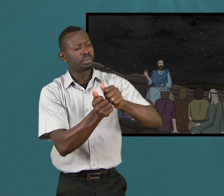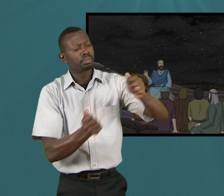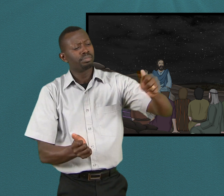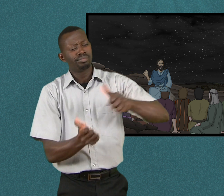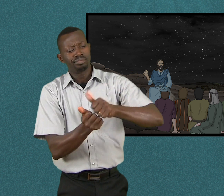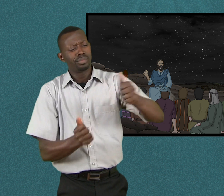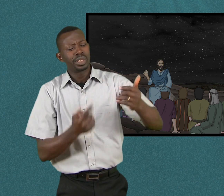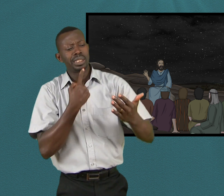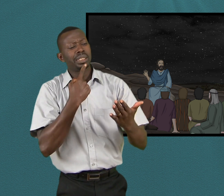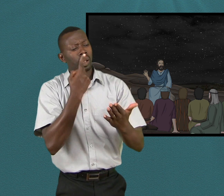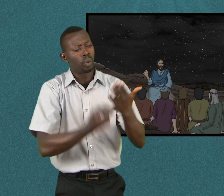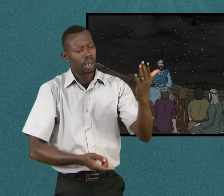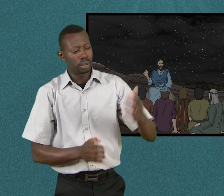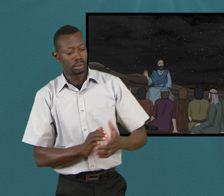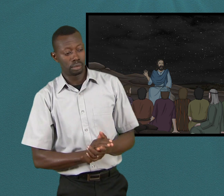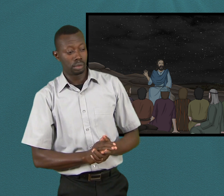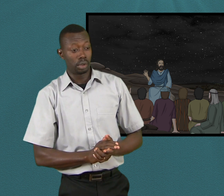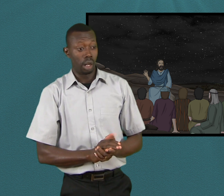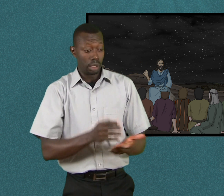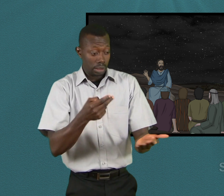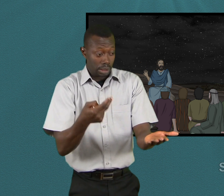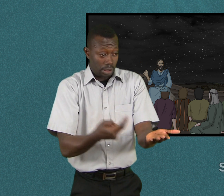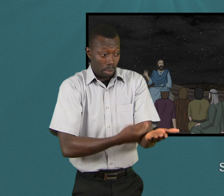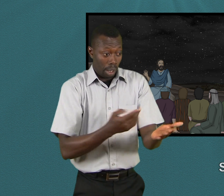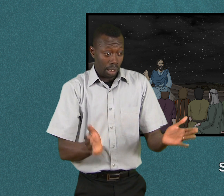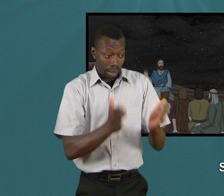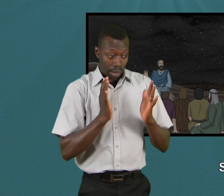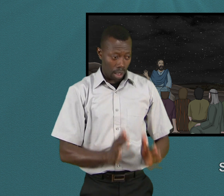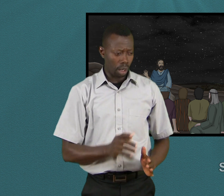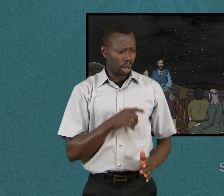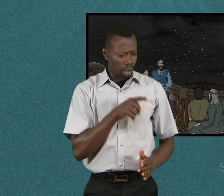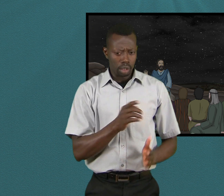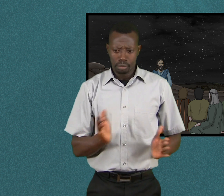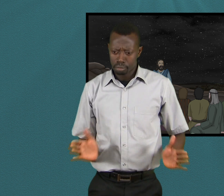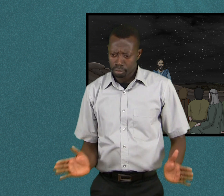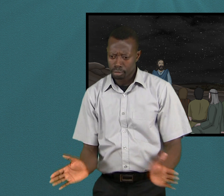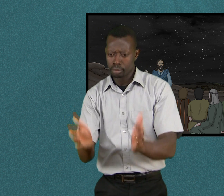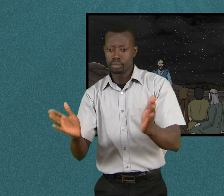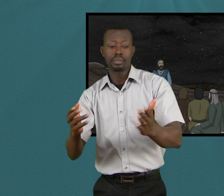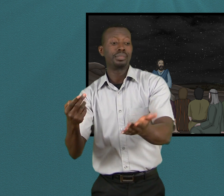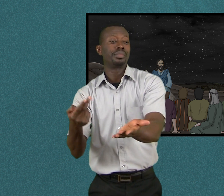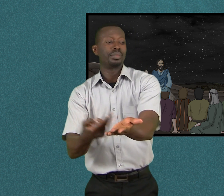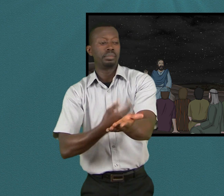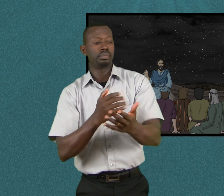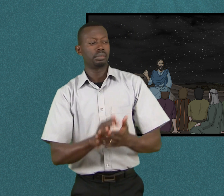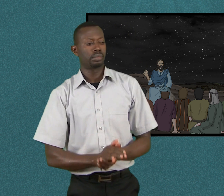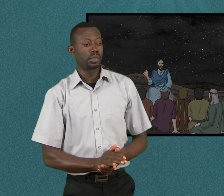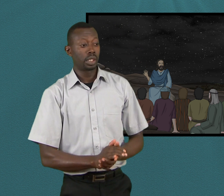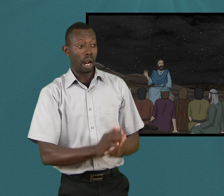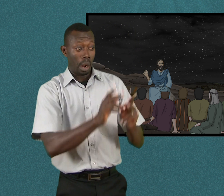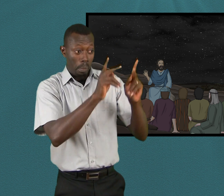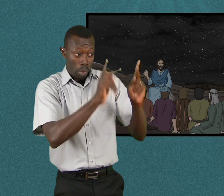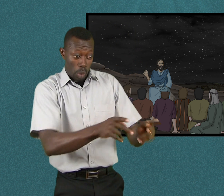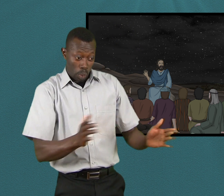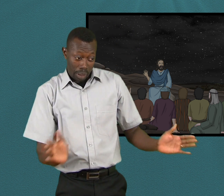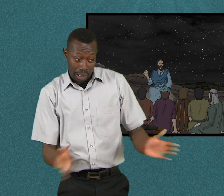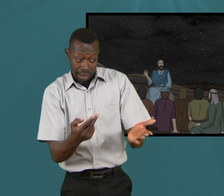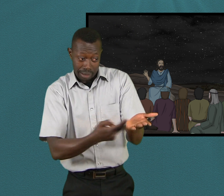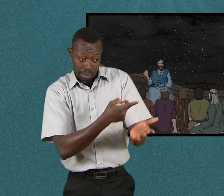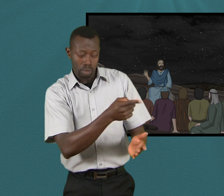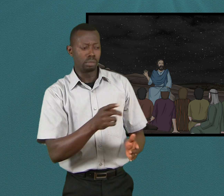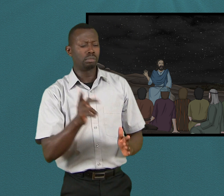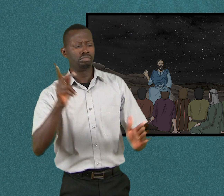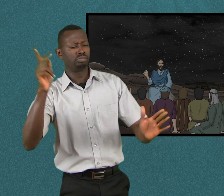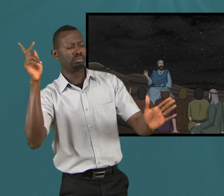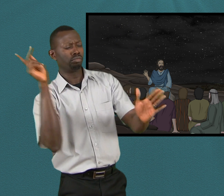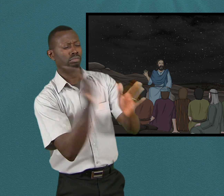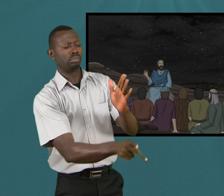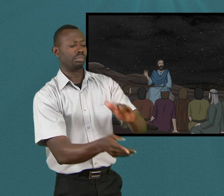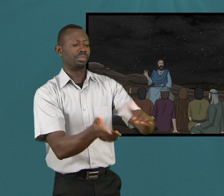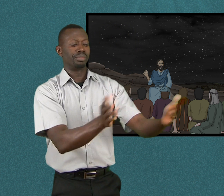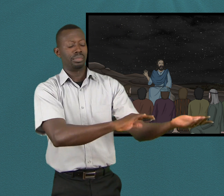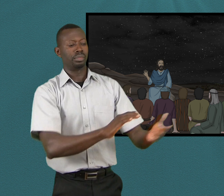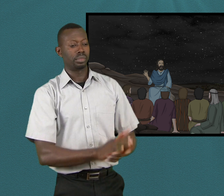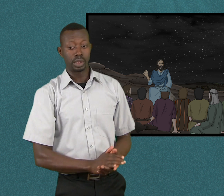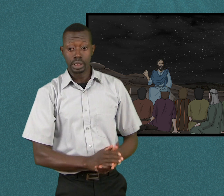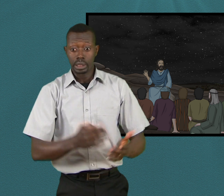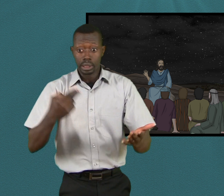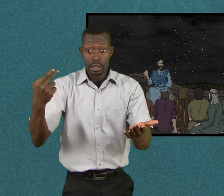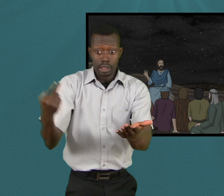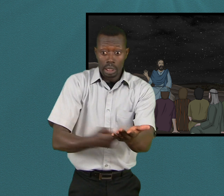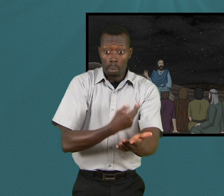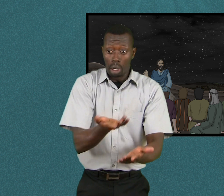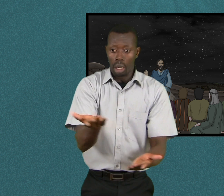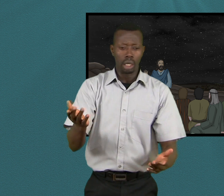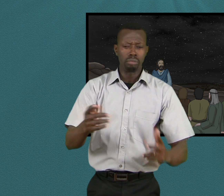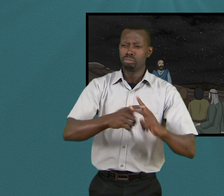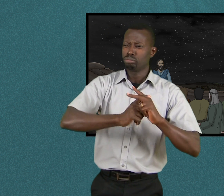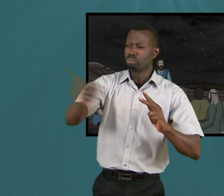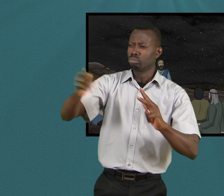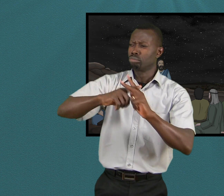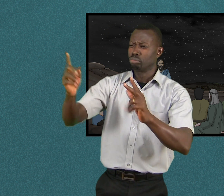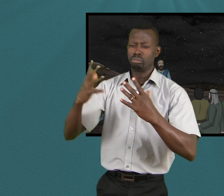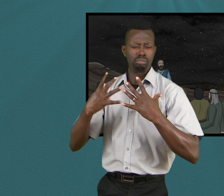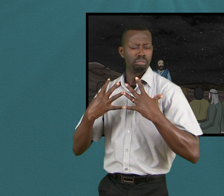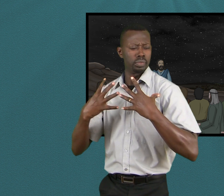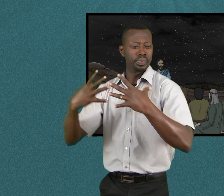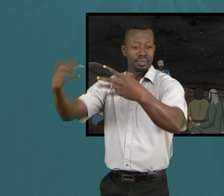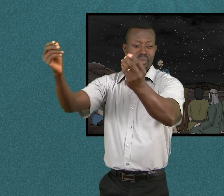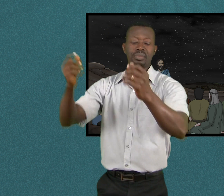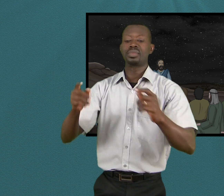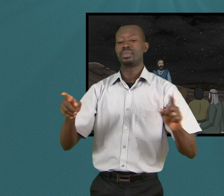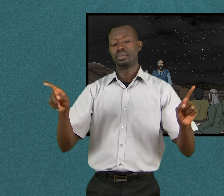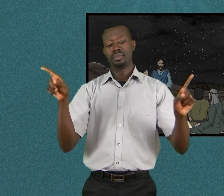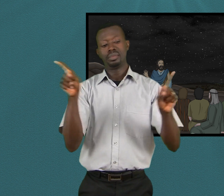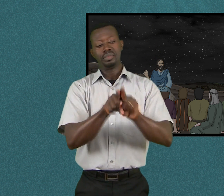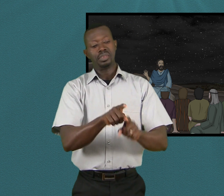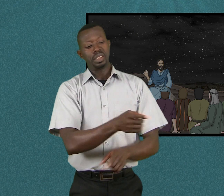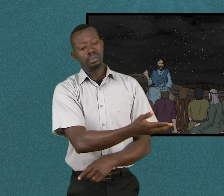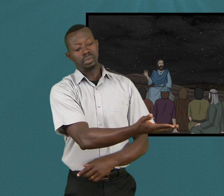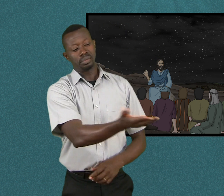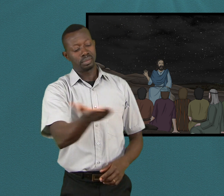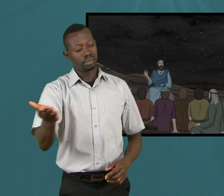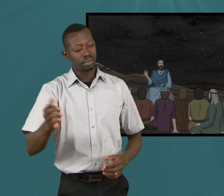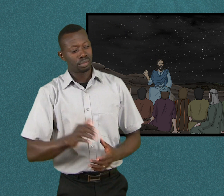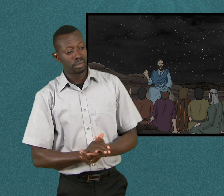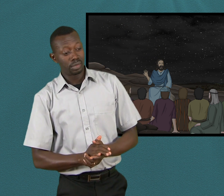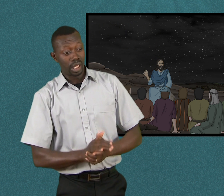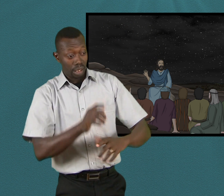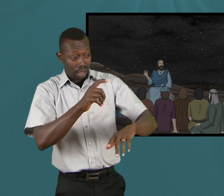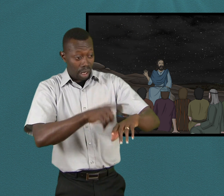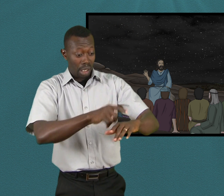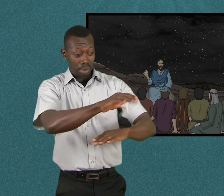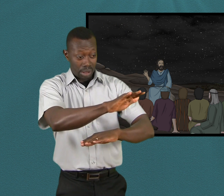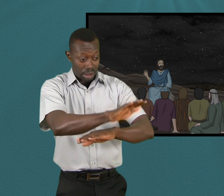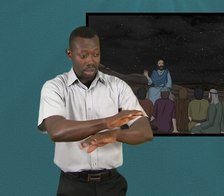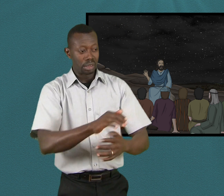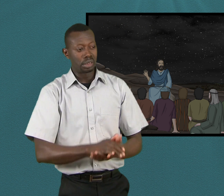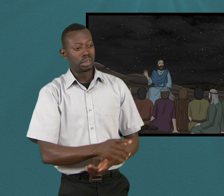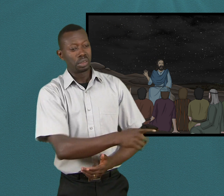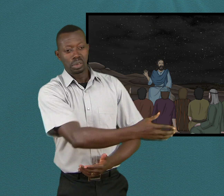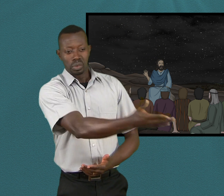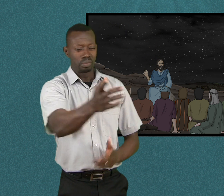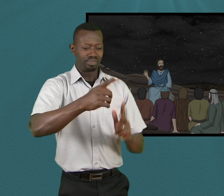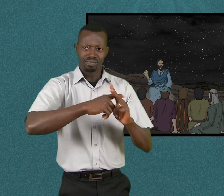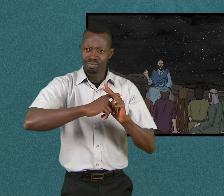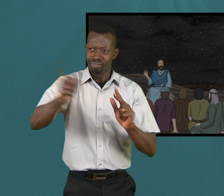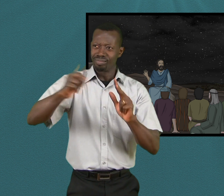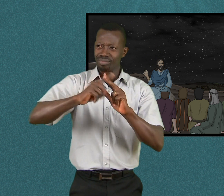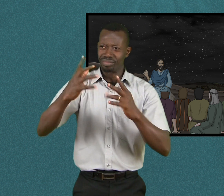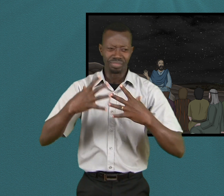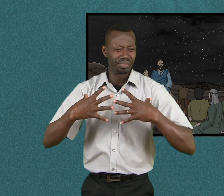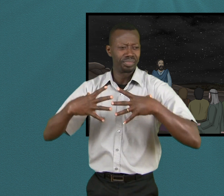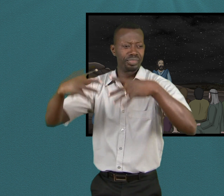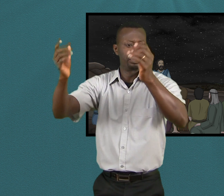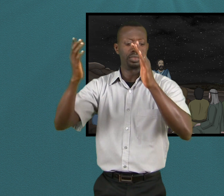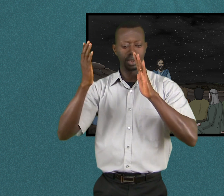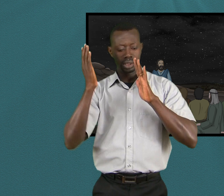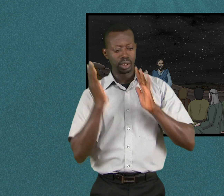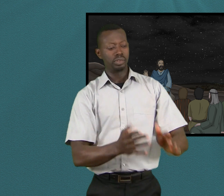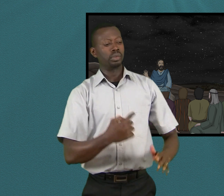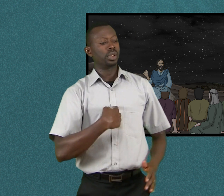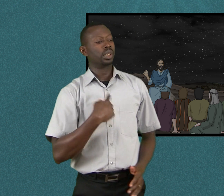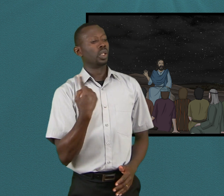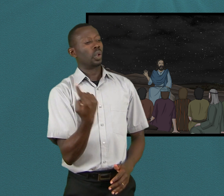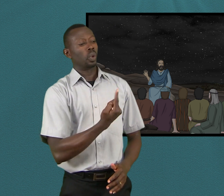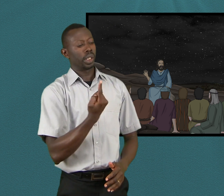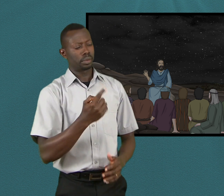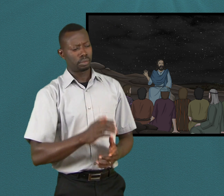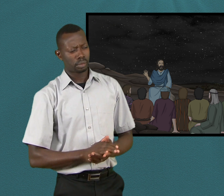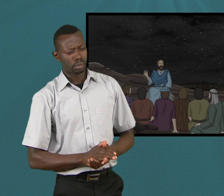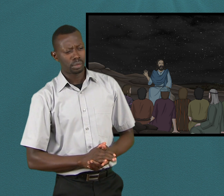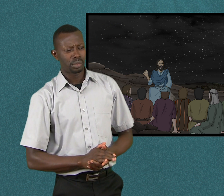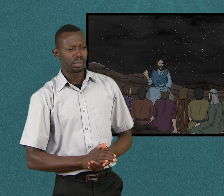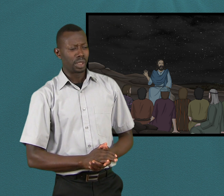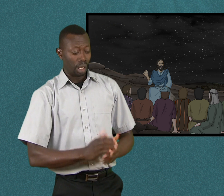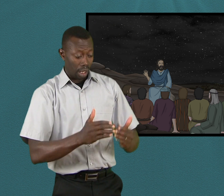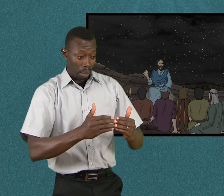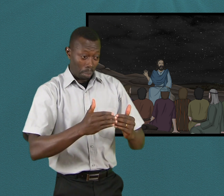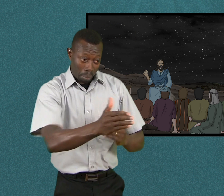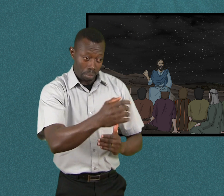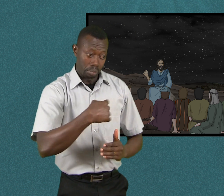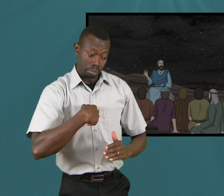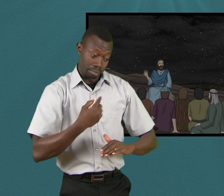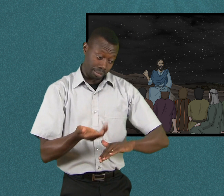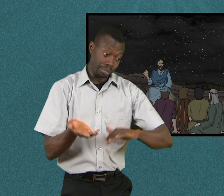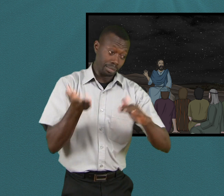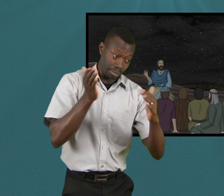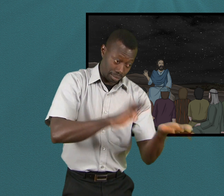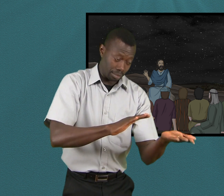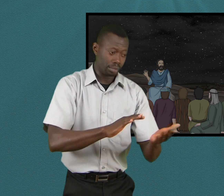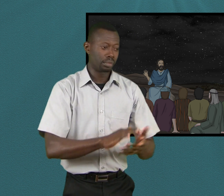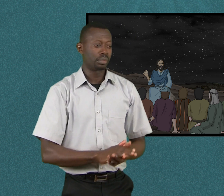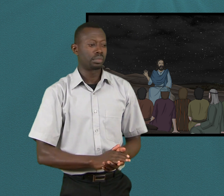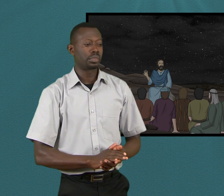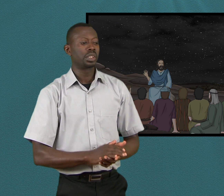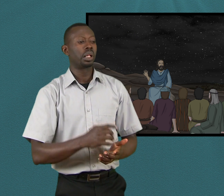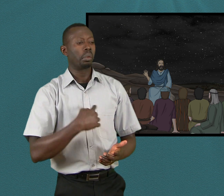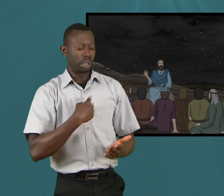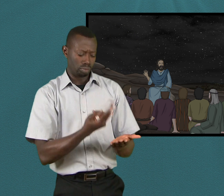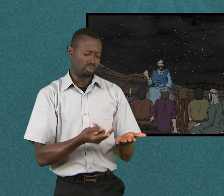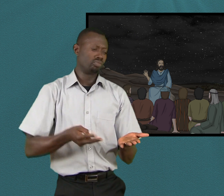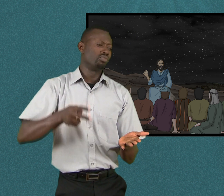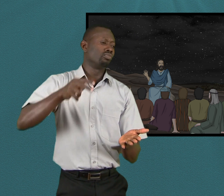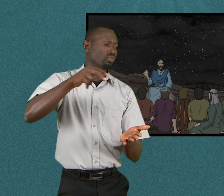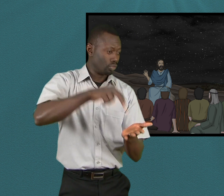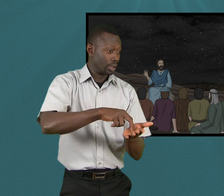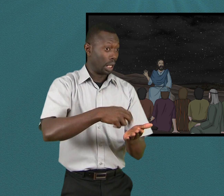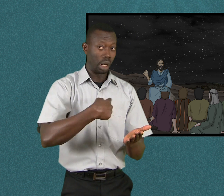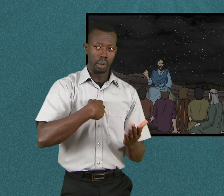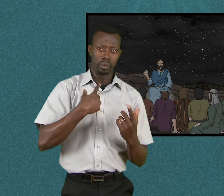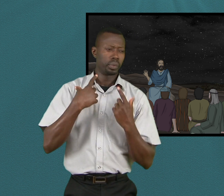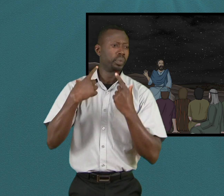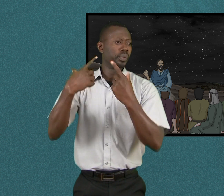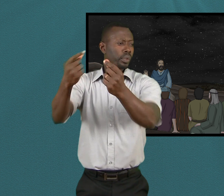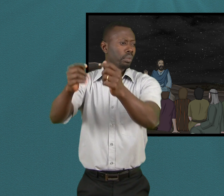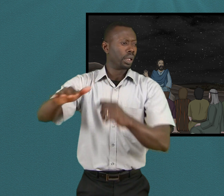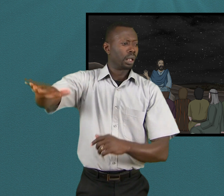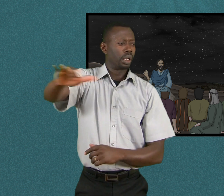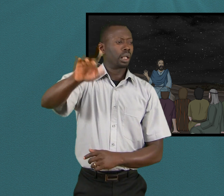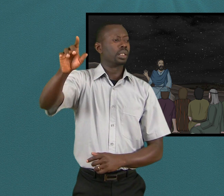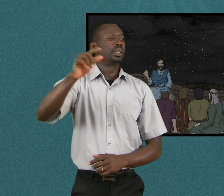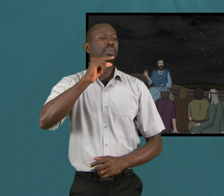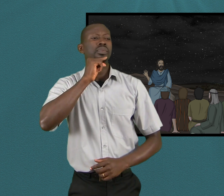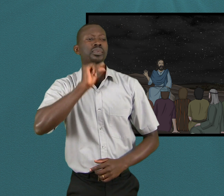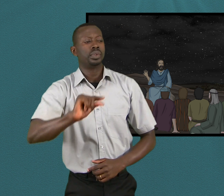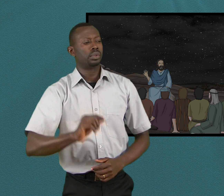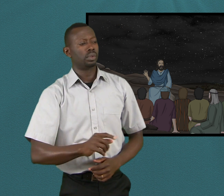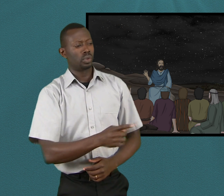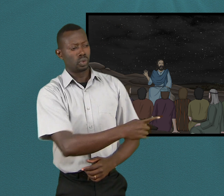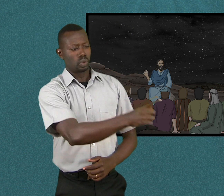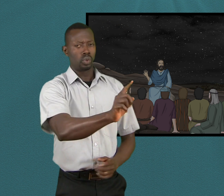For it is written: ‘I will strike the Shepherd, and the sheep of the flock will be scattered.’ But after I have risen, I will go ahead of you into Galilee.”